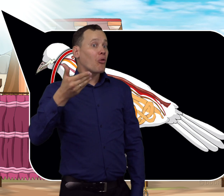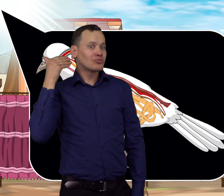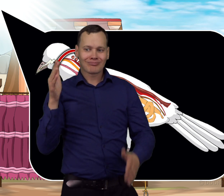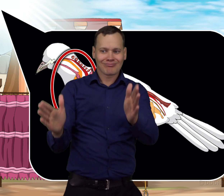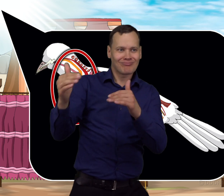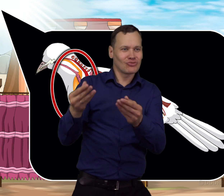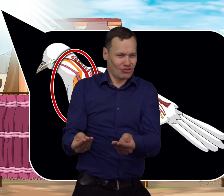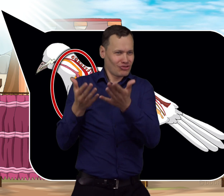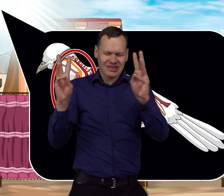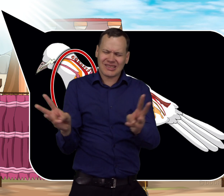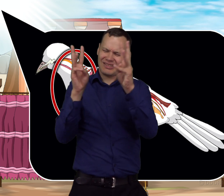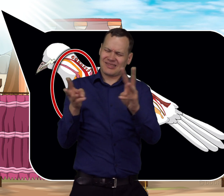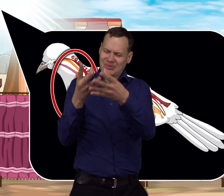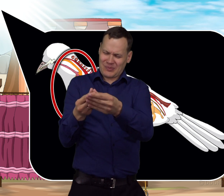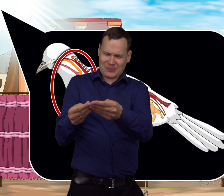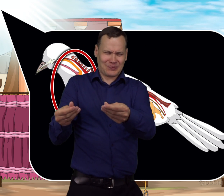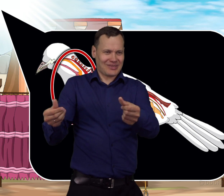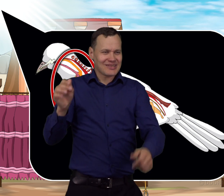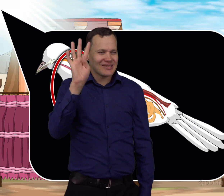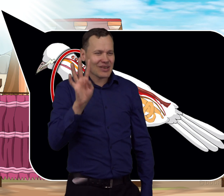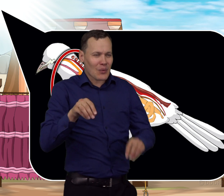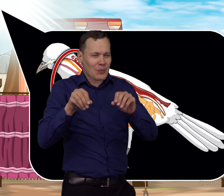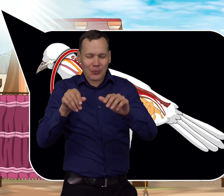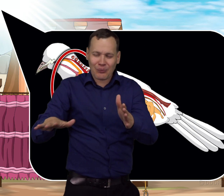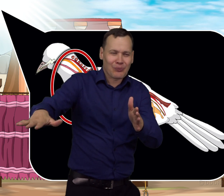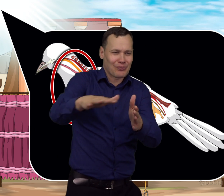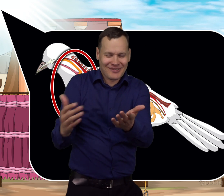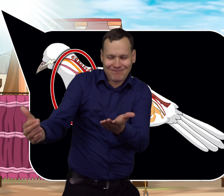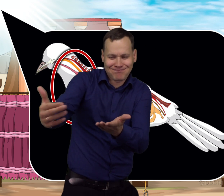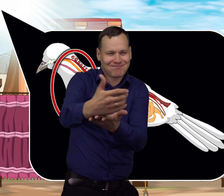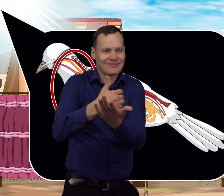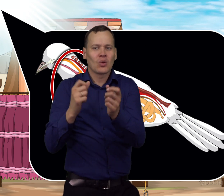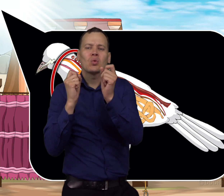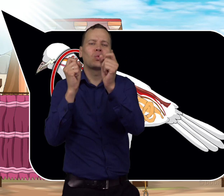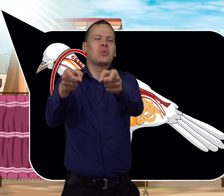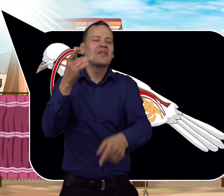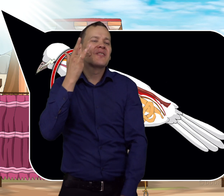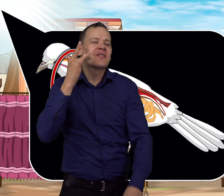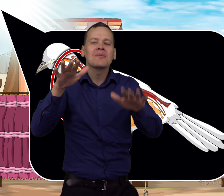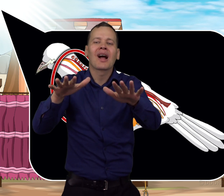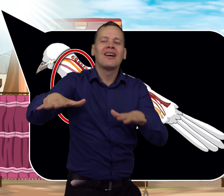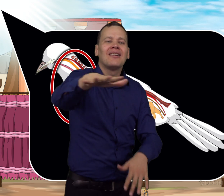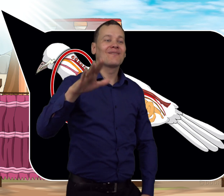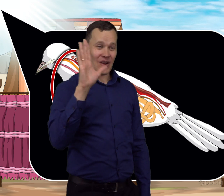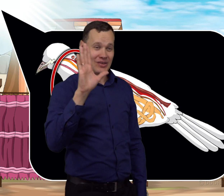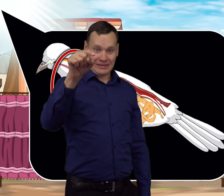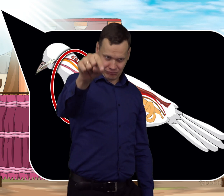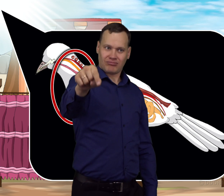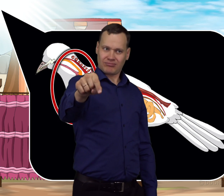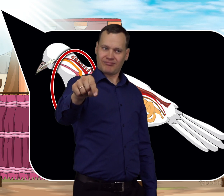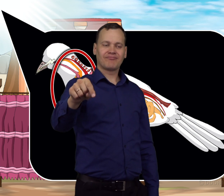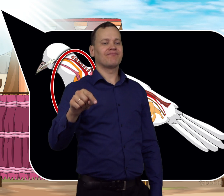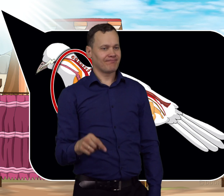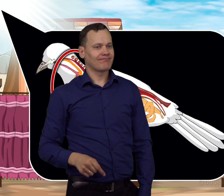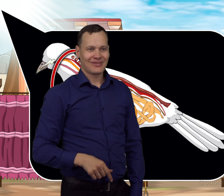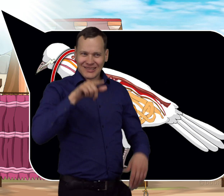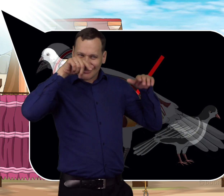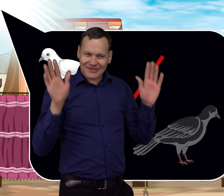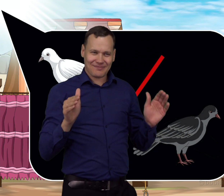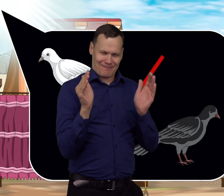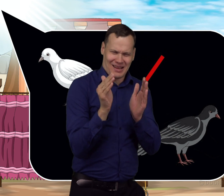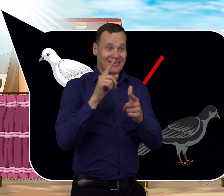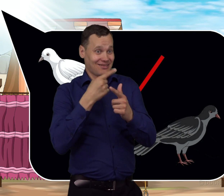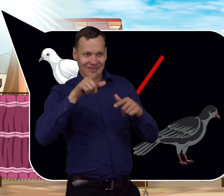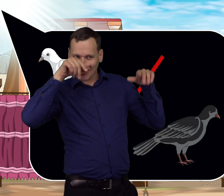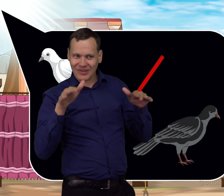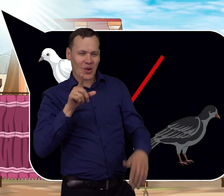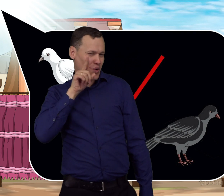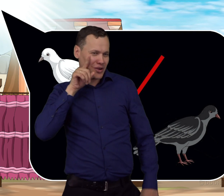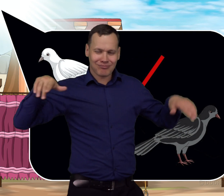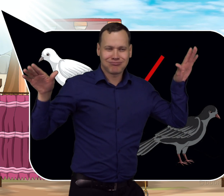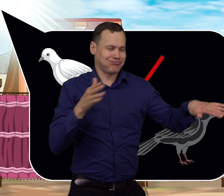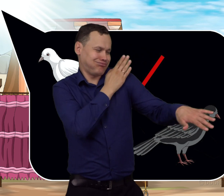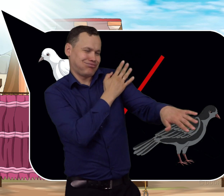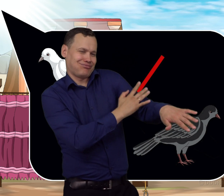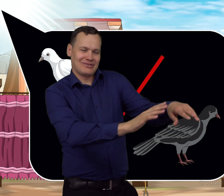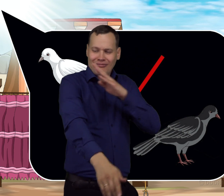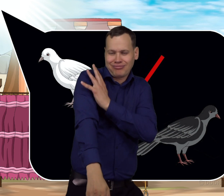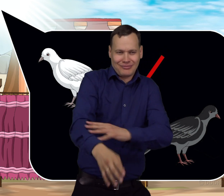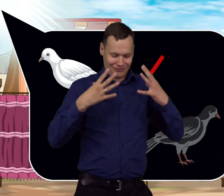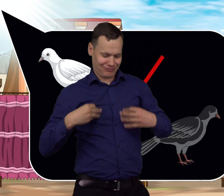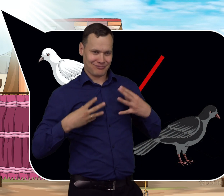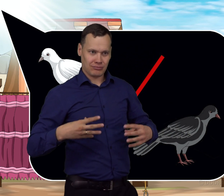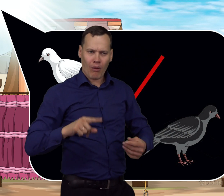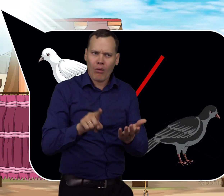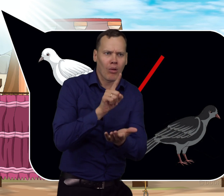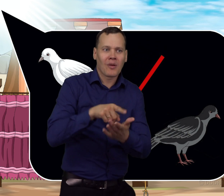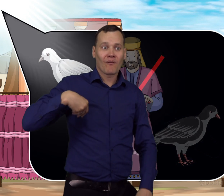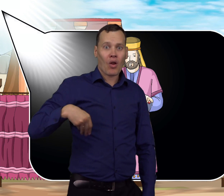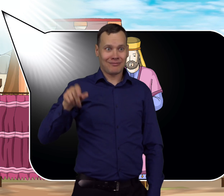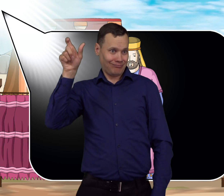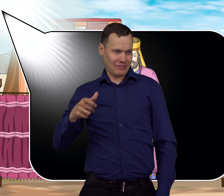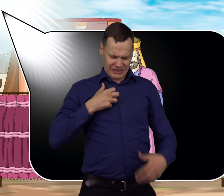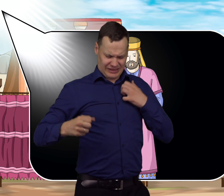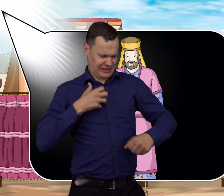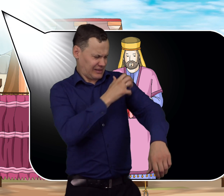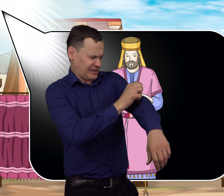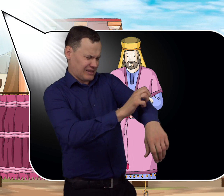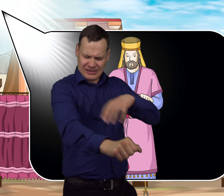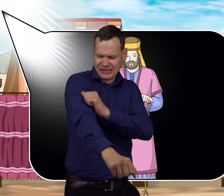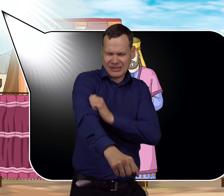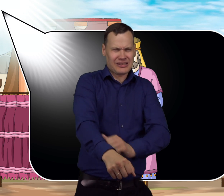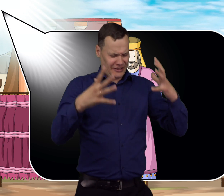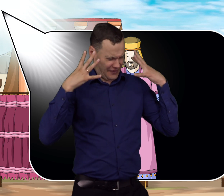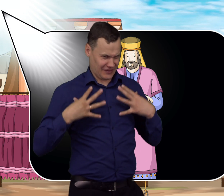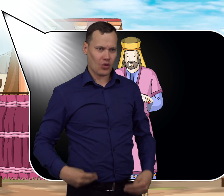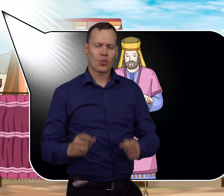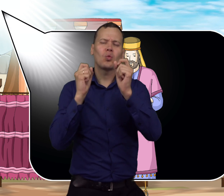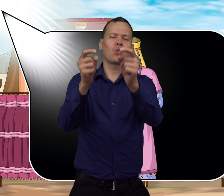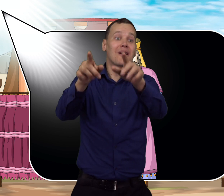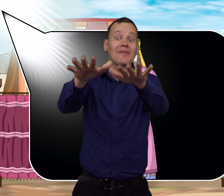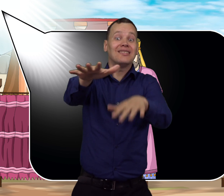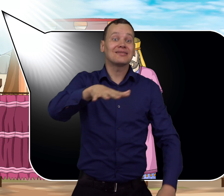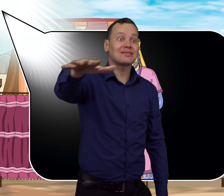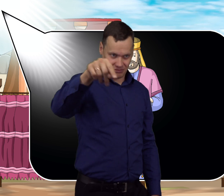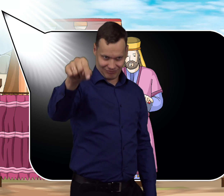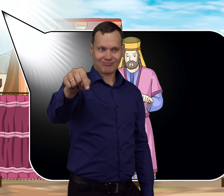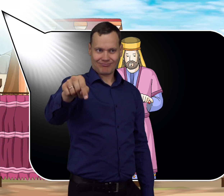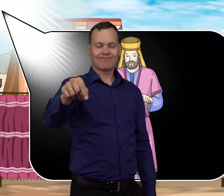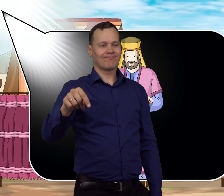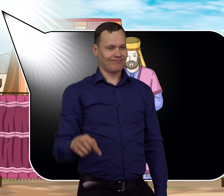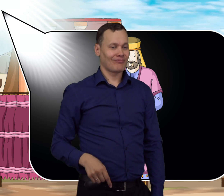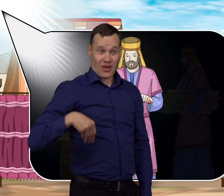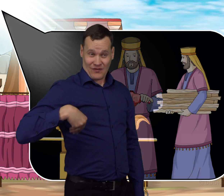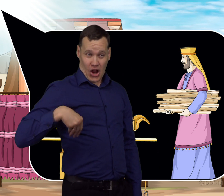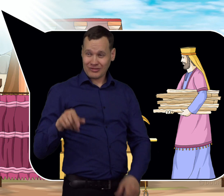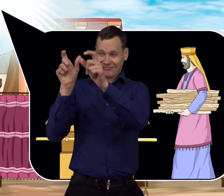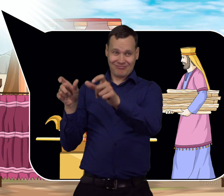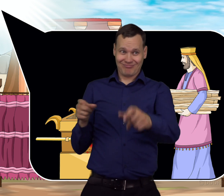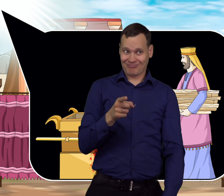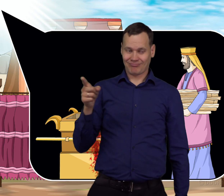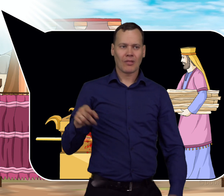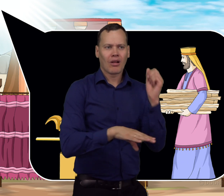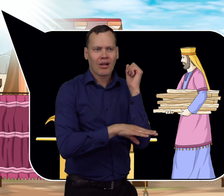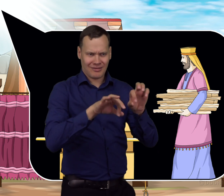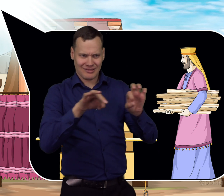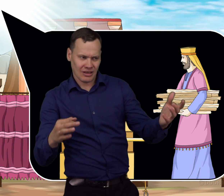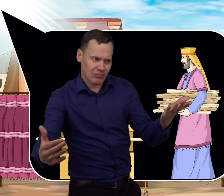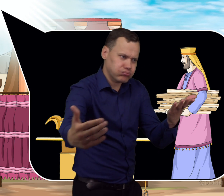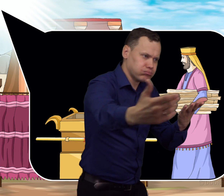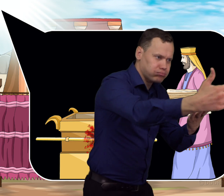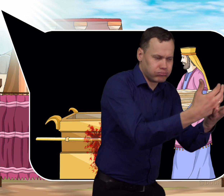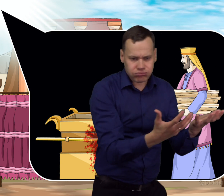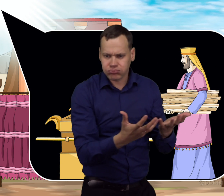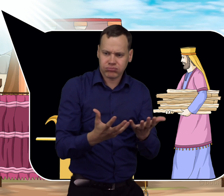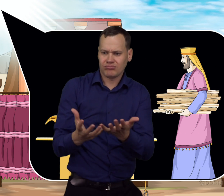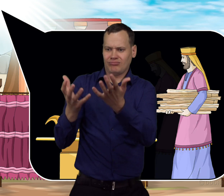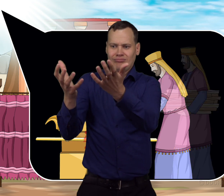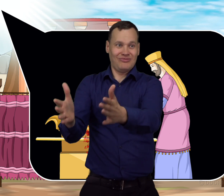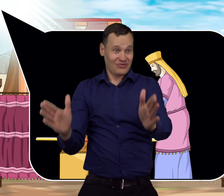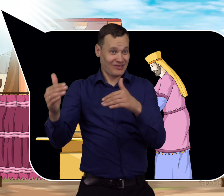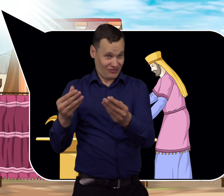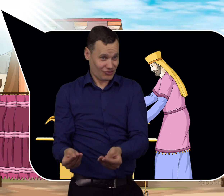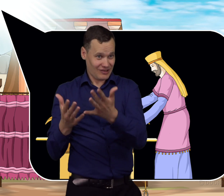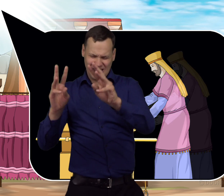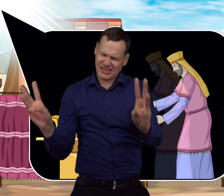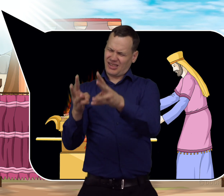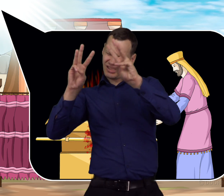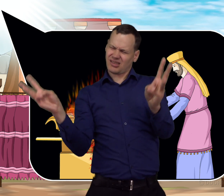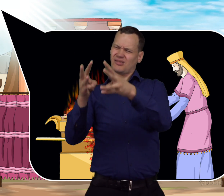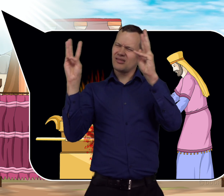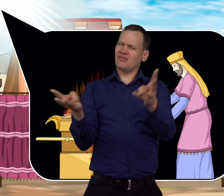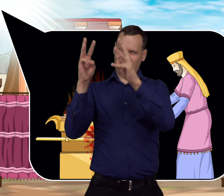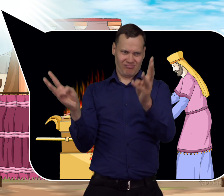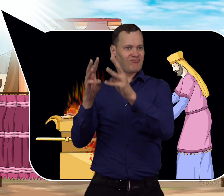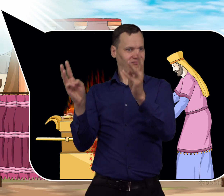And he is to remove the crop with its contents and throw it to the east side of the altar, in the place for ashes.